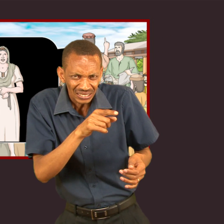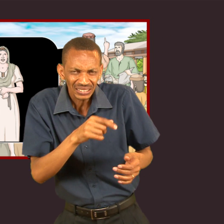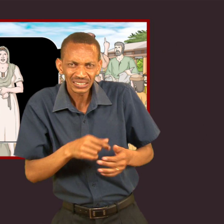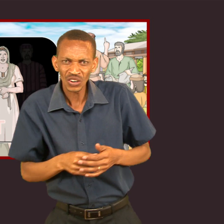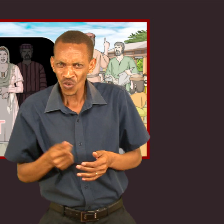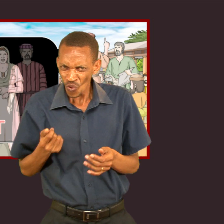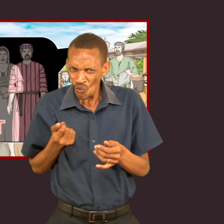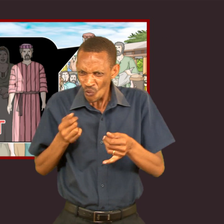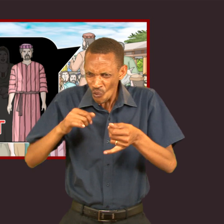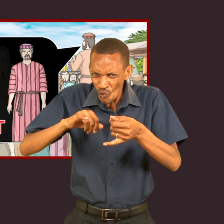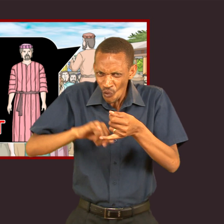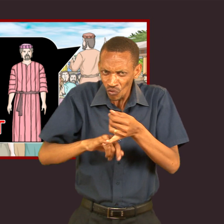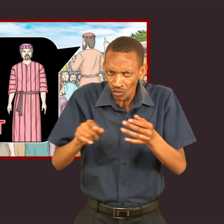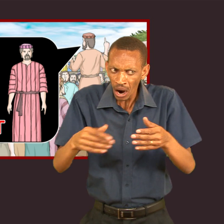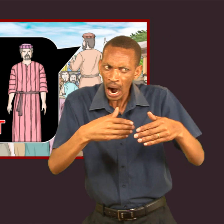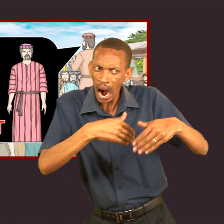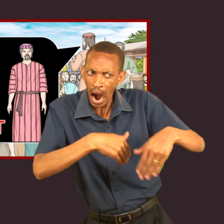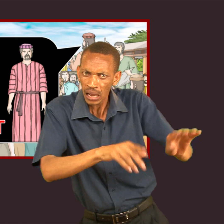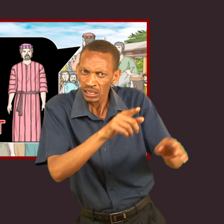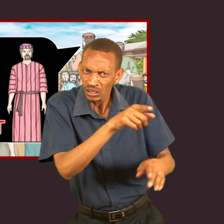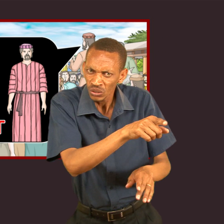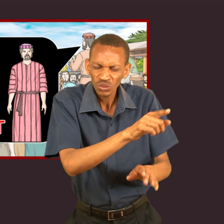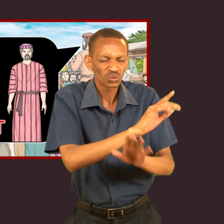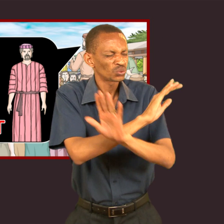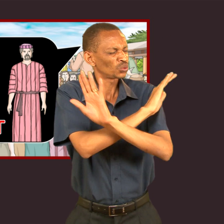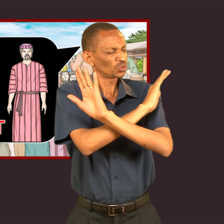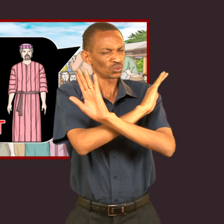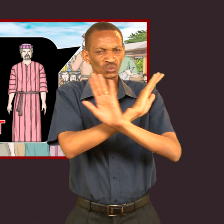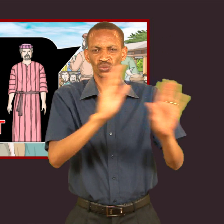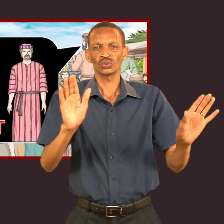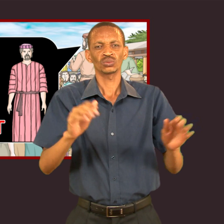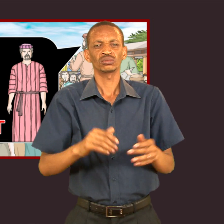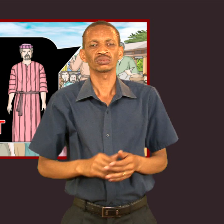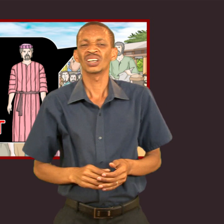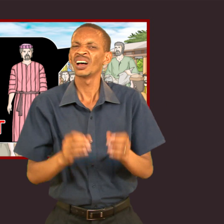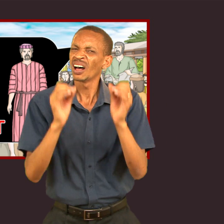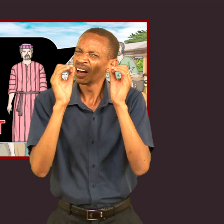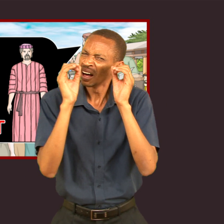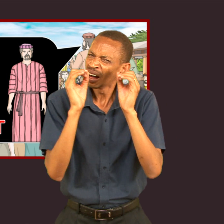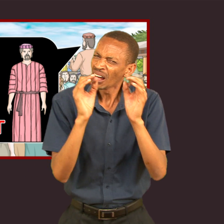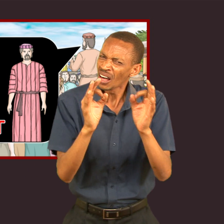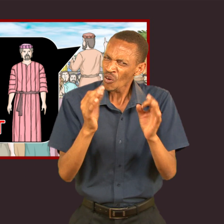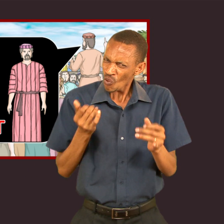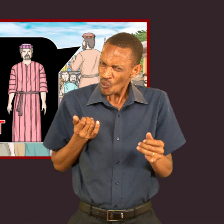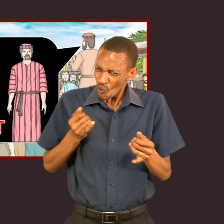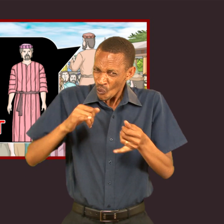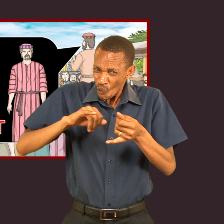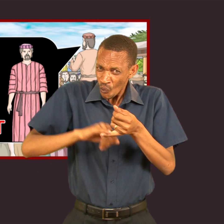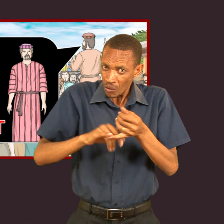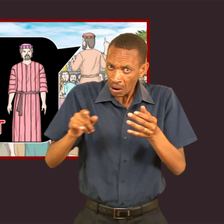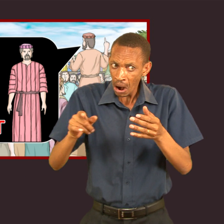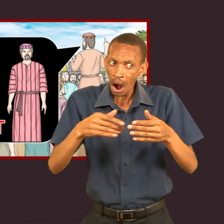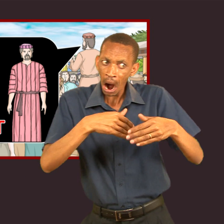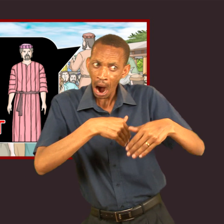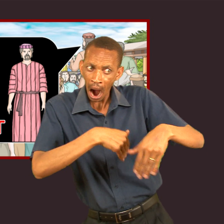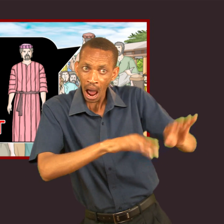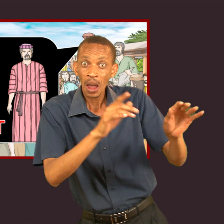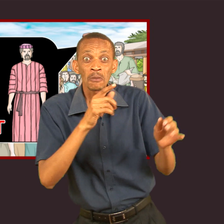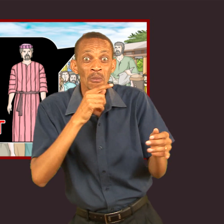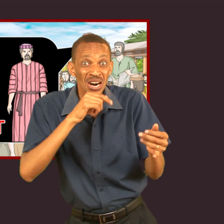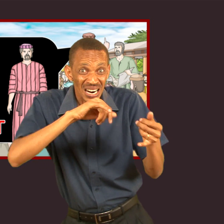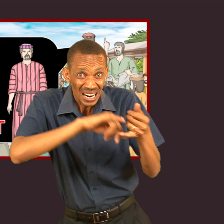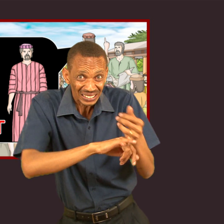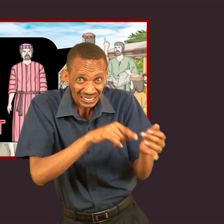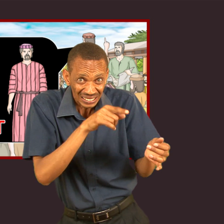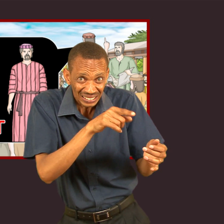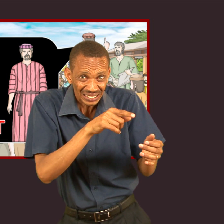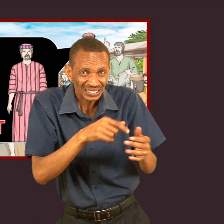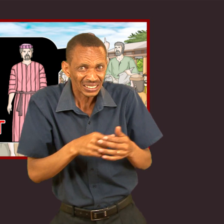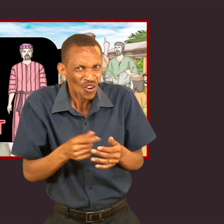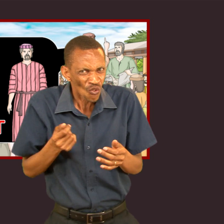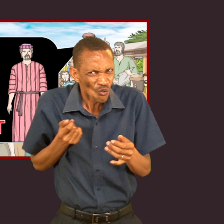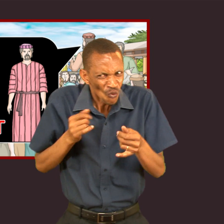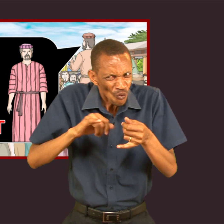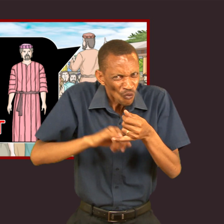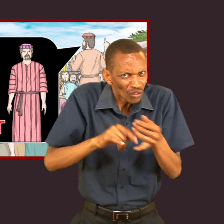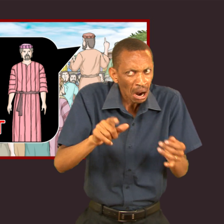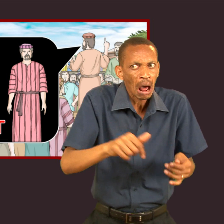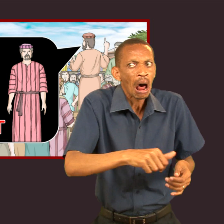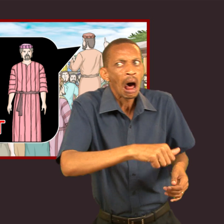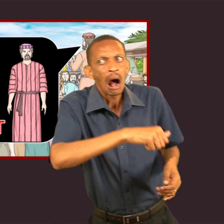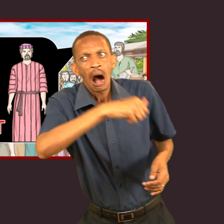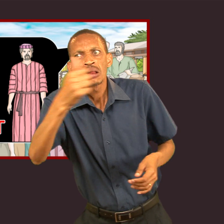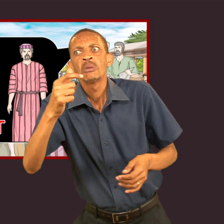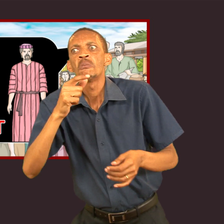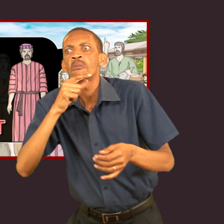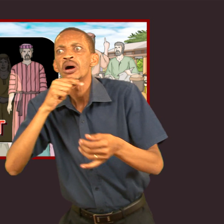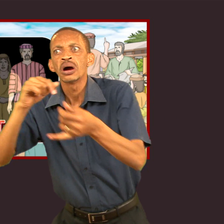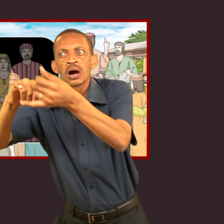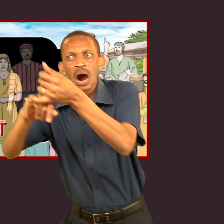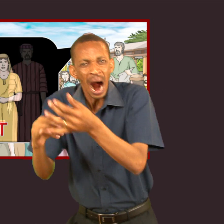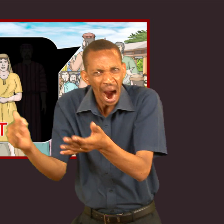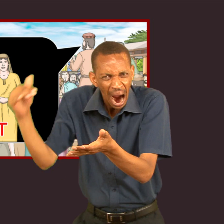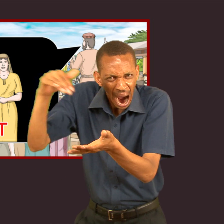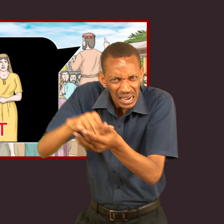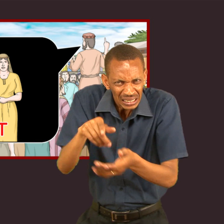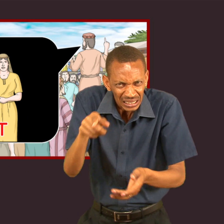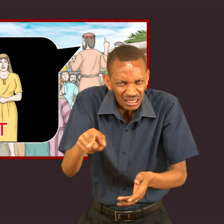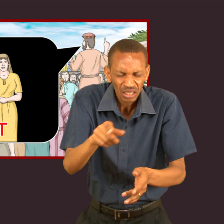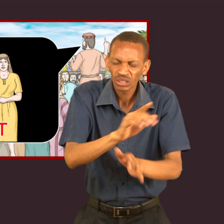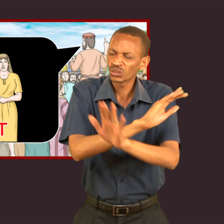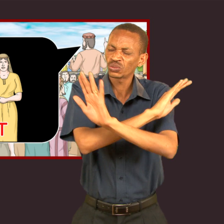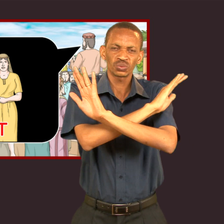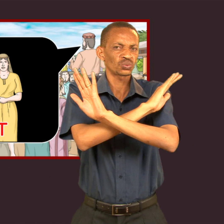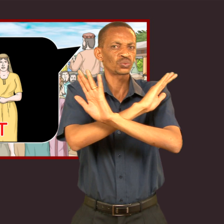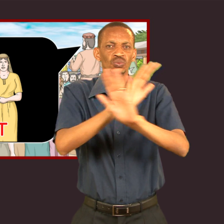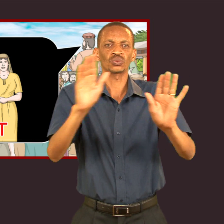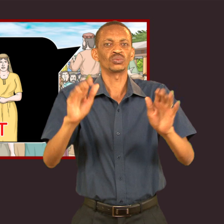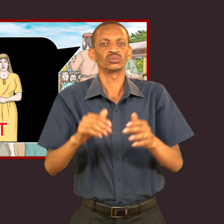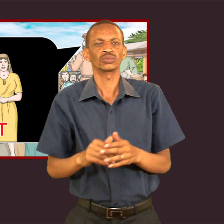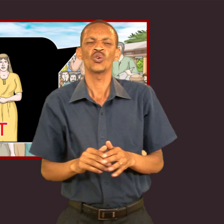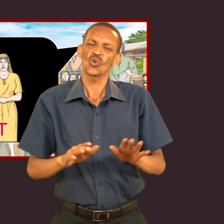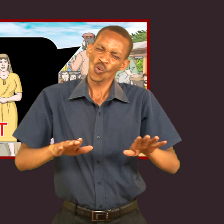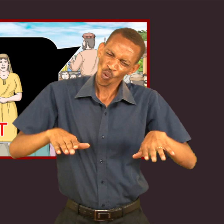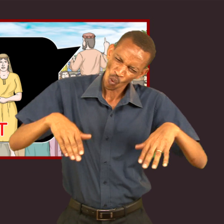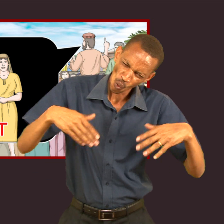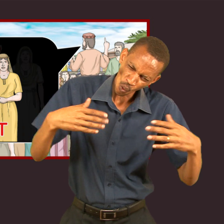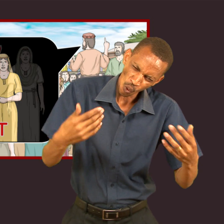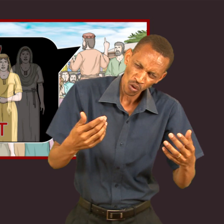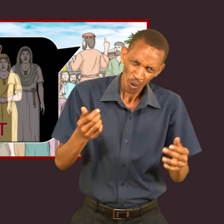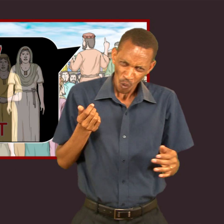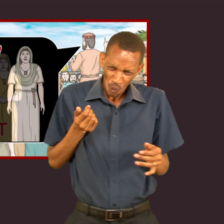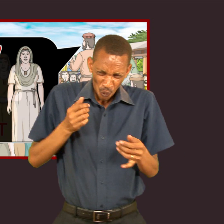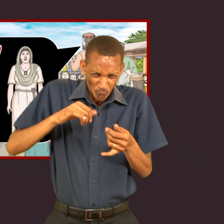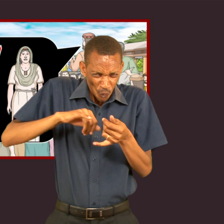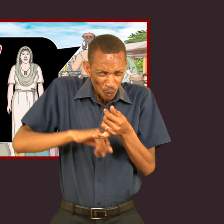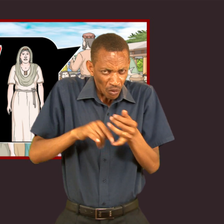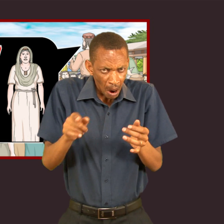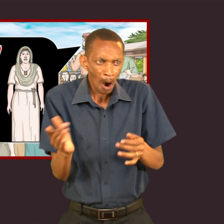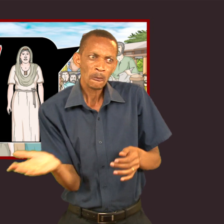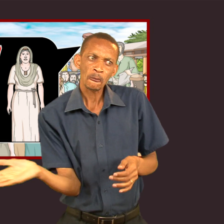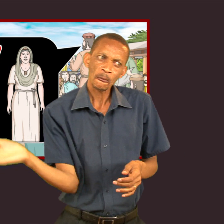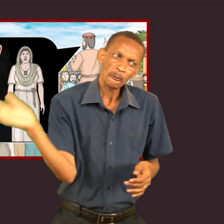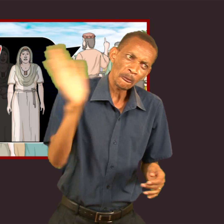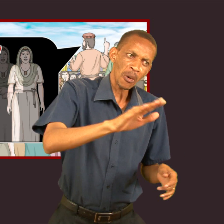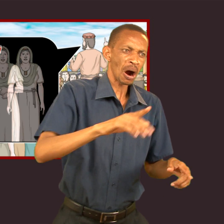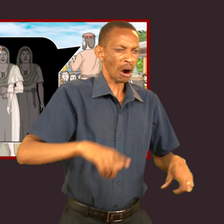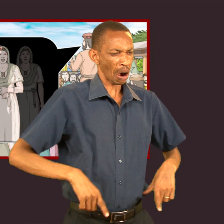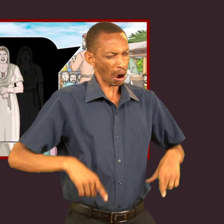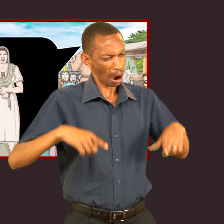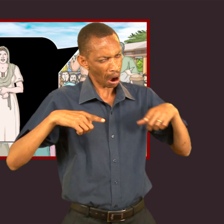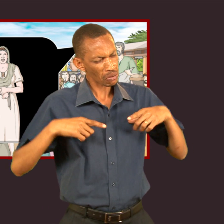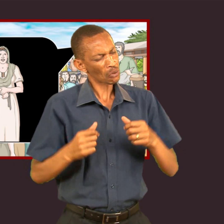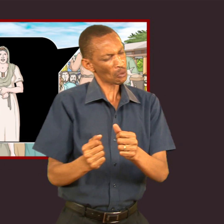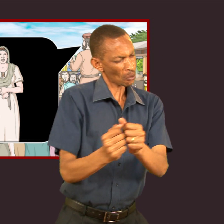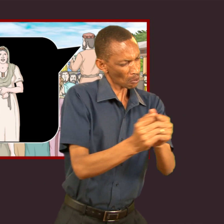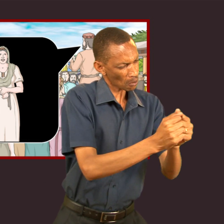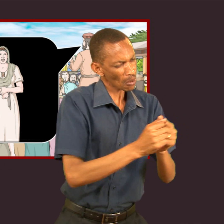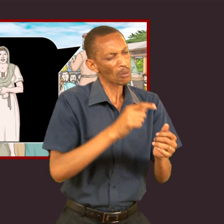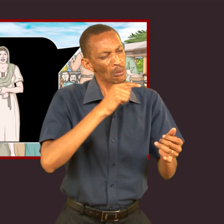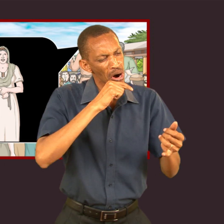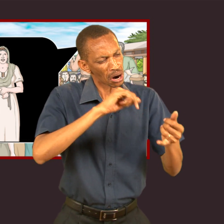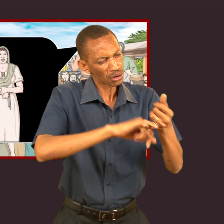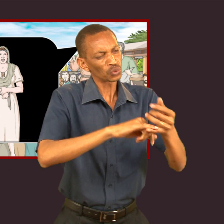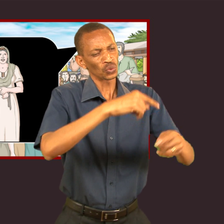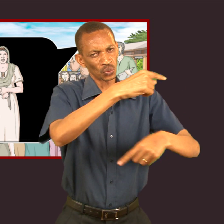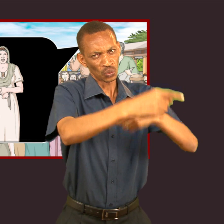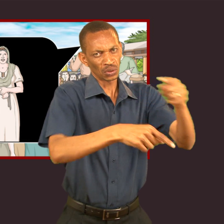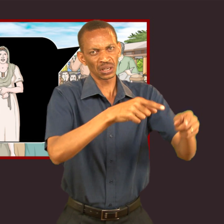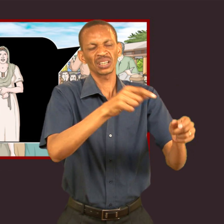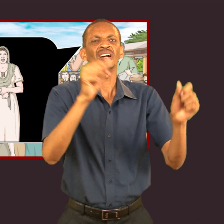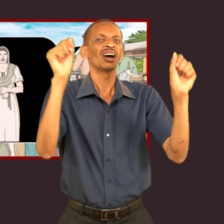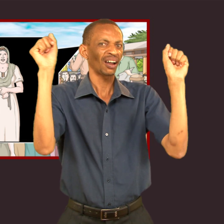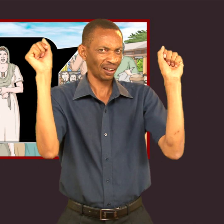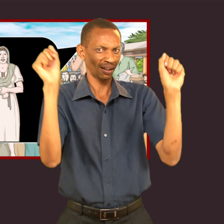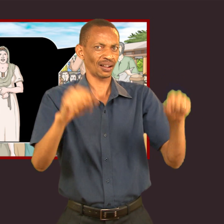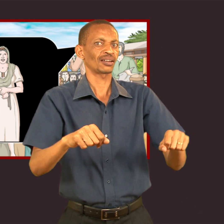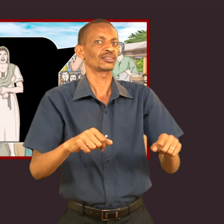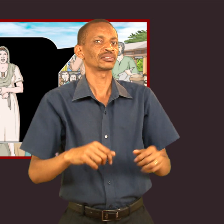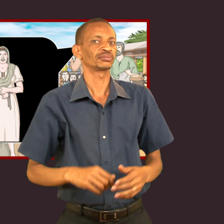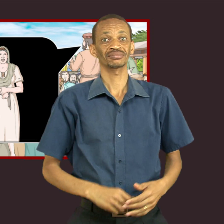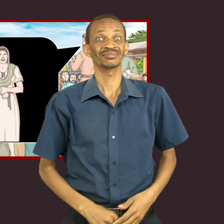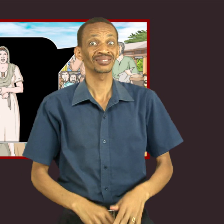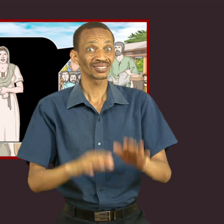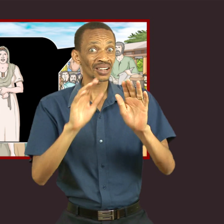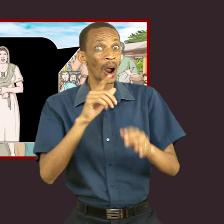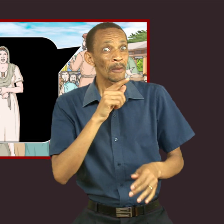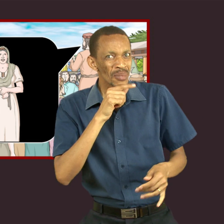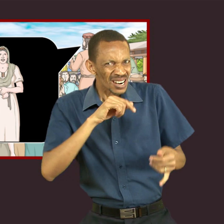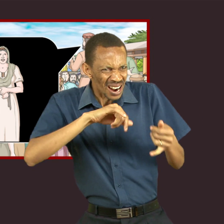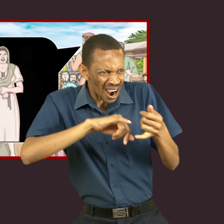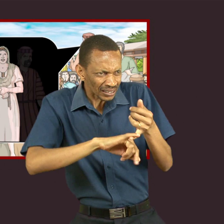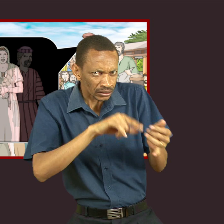But if she does, she must remain unmarried or else be reconciled to her husband.